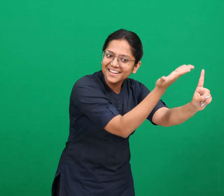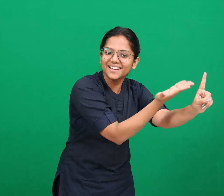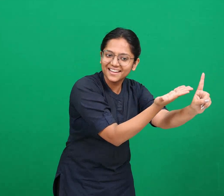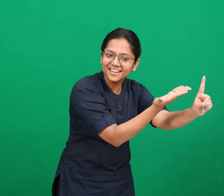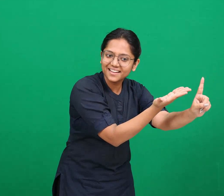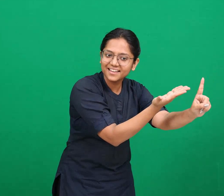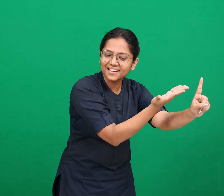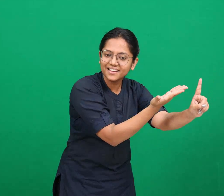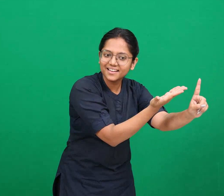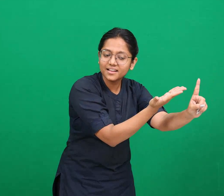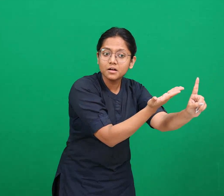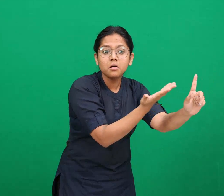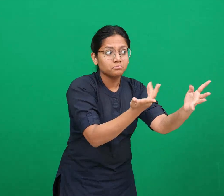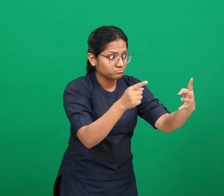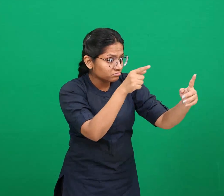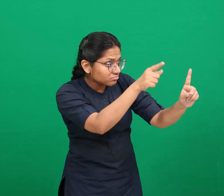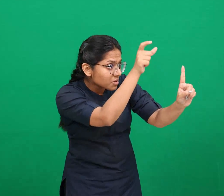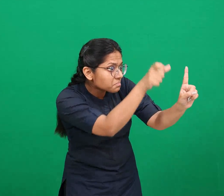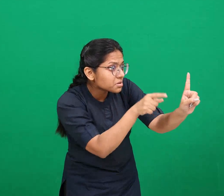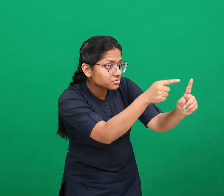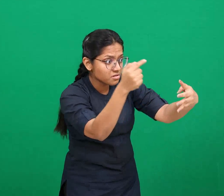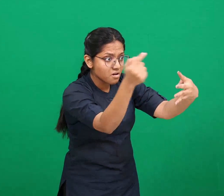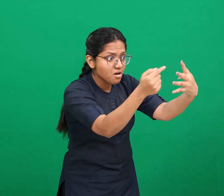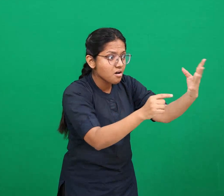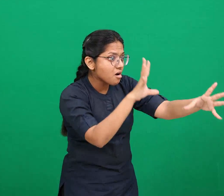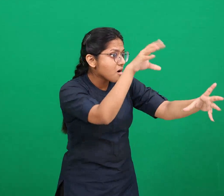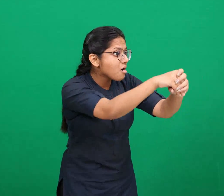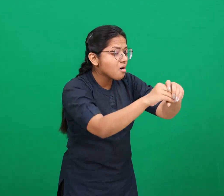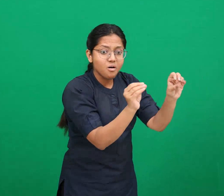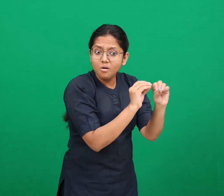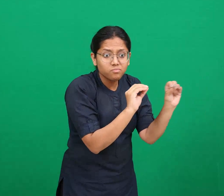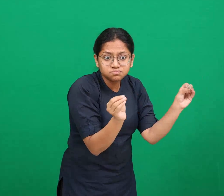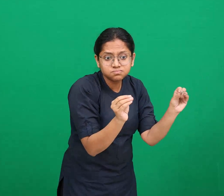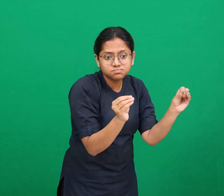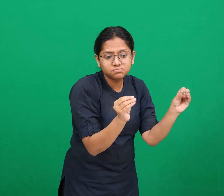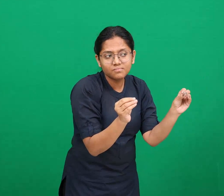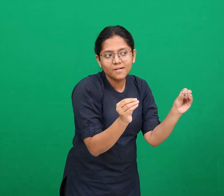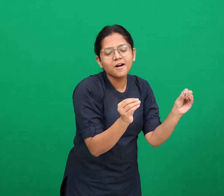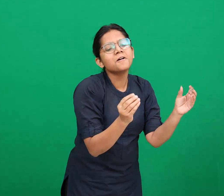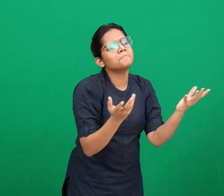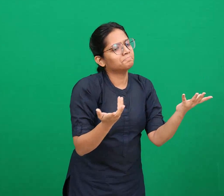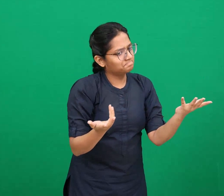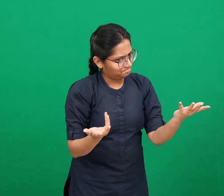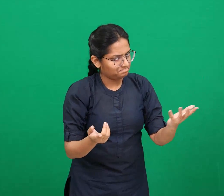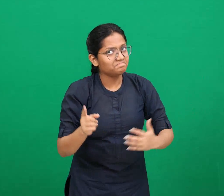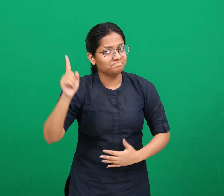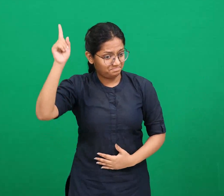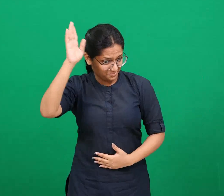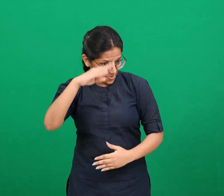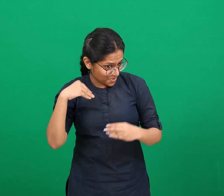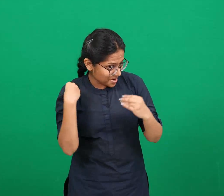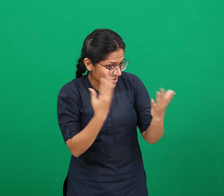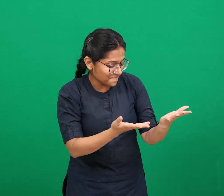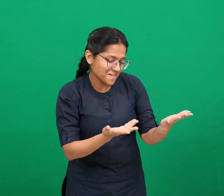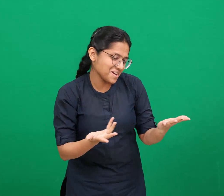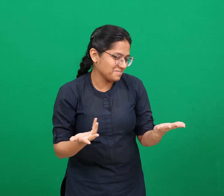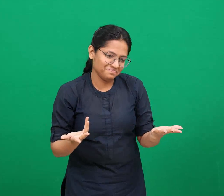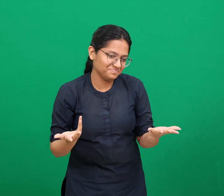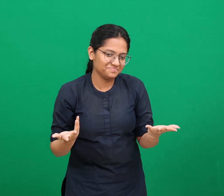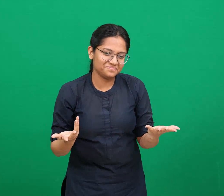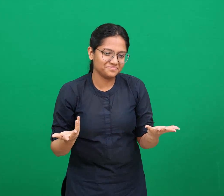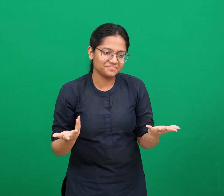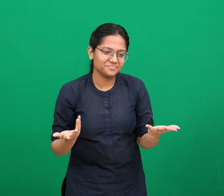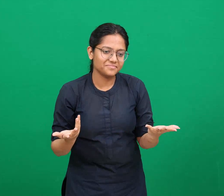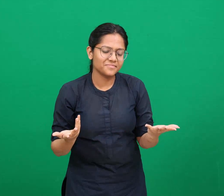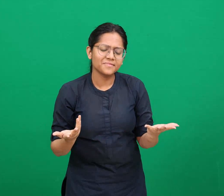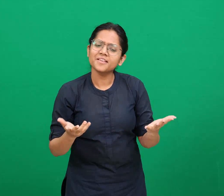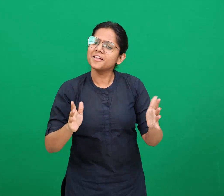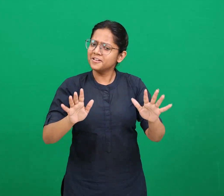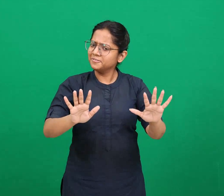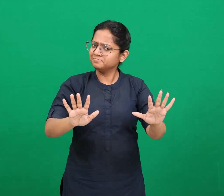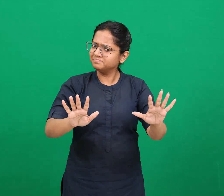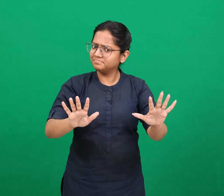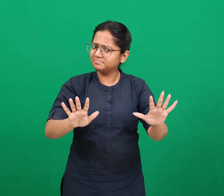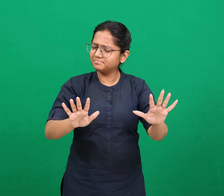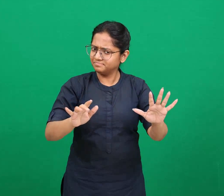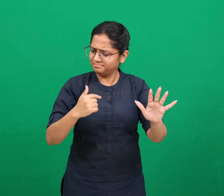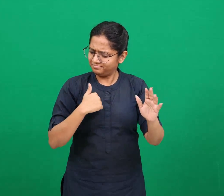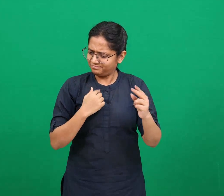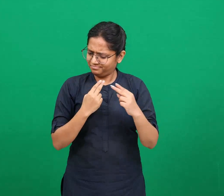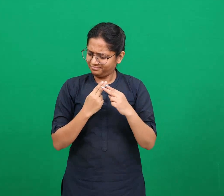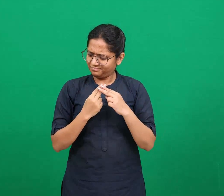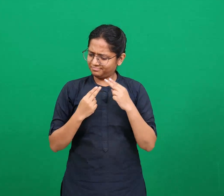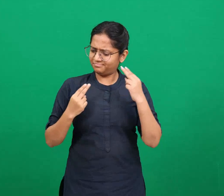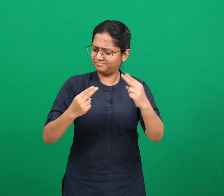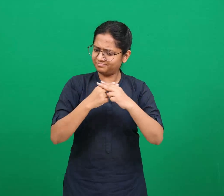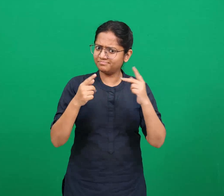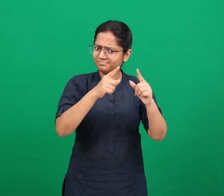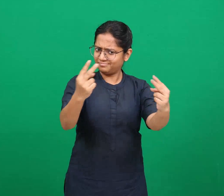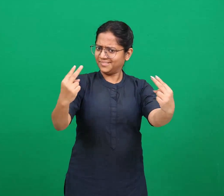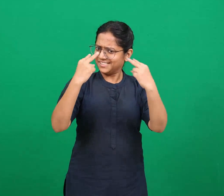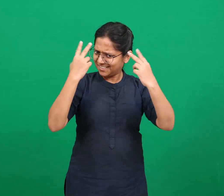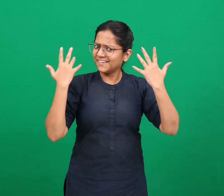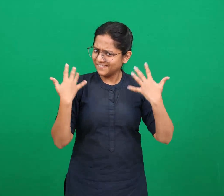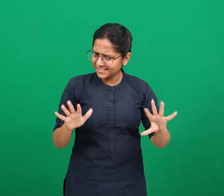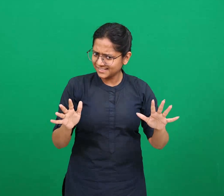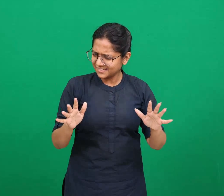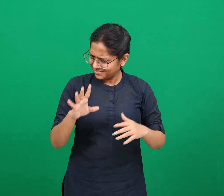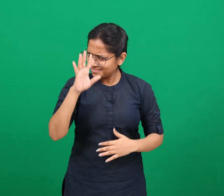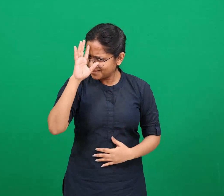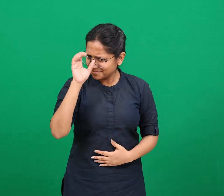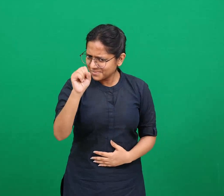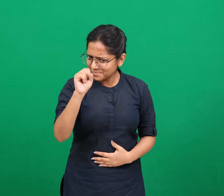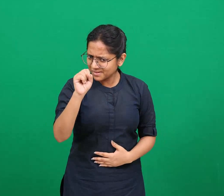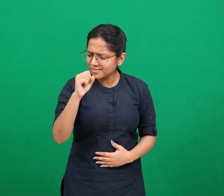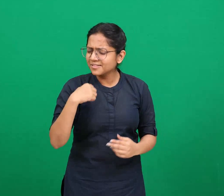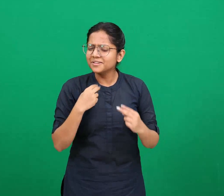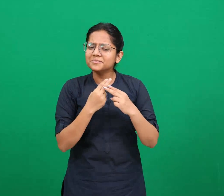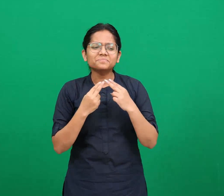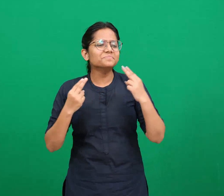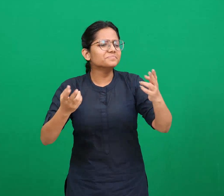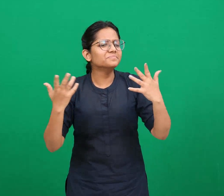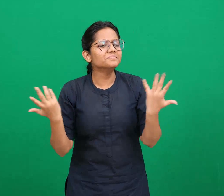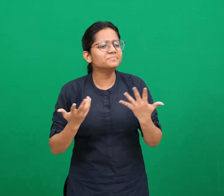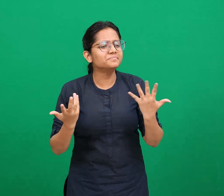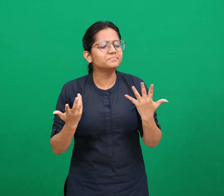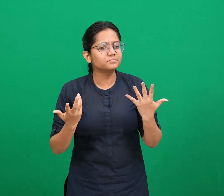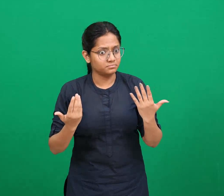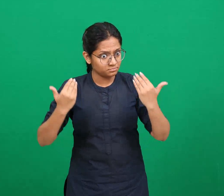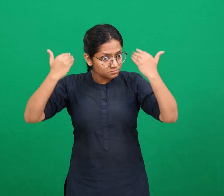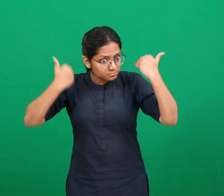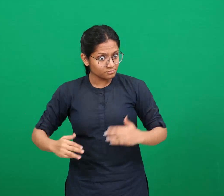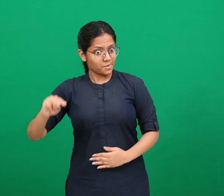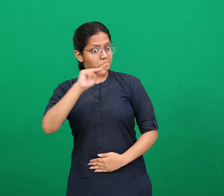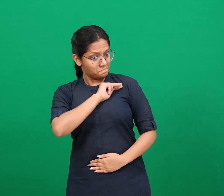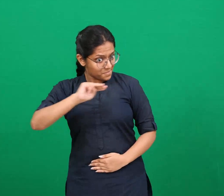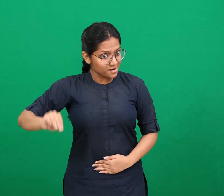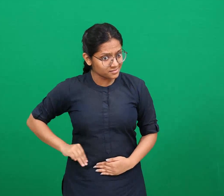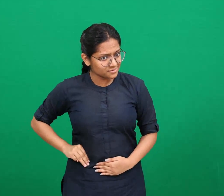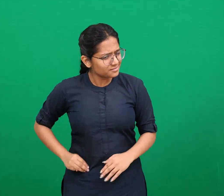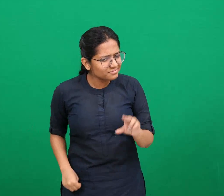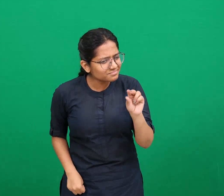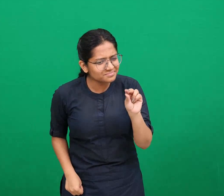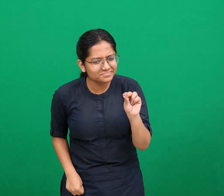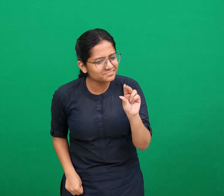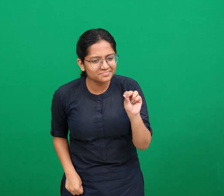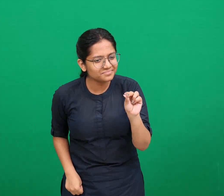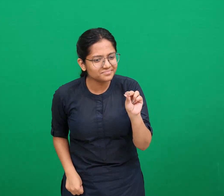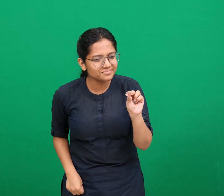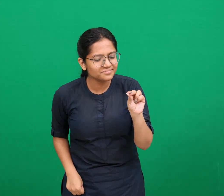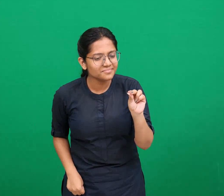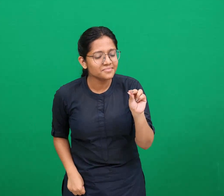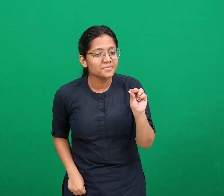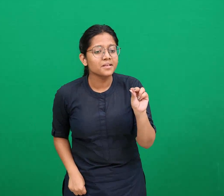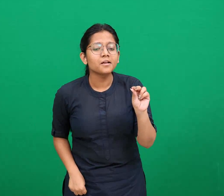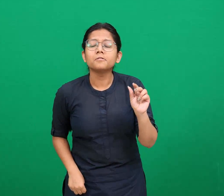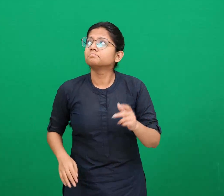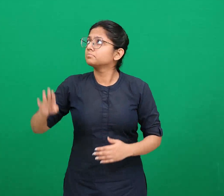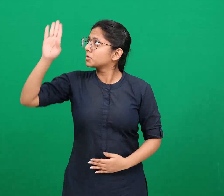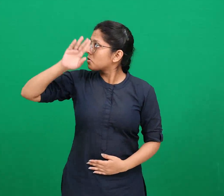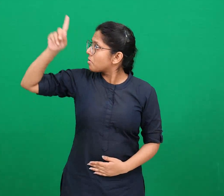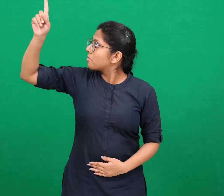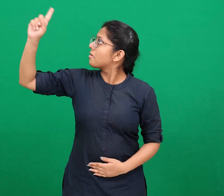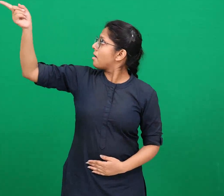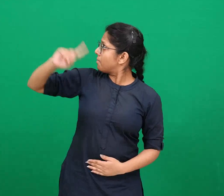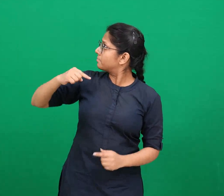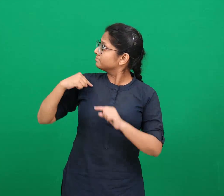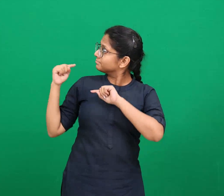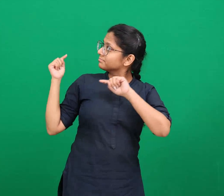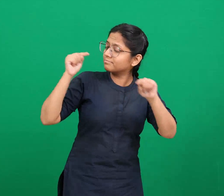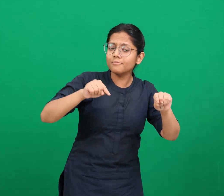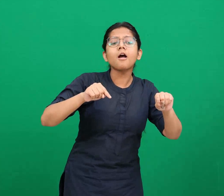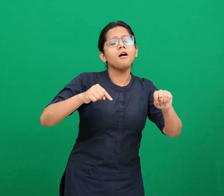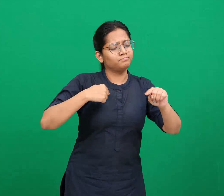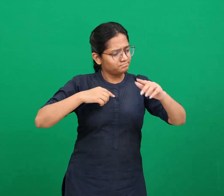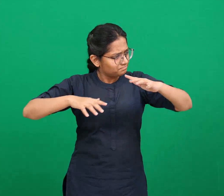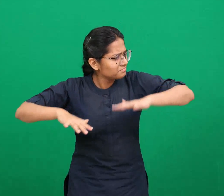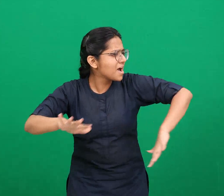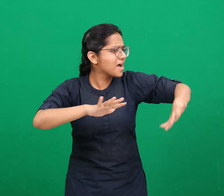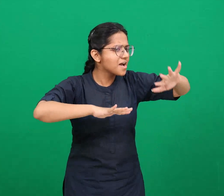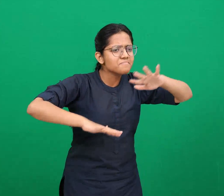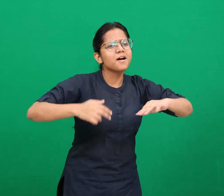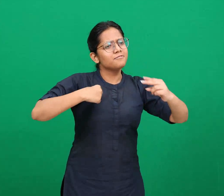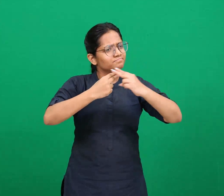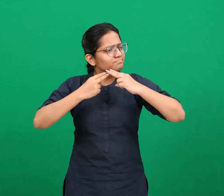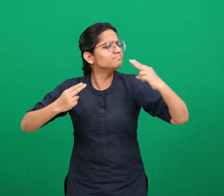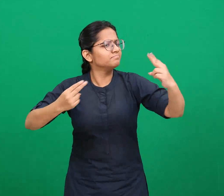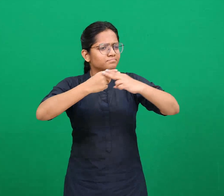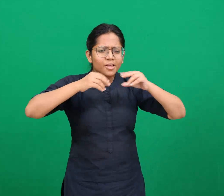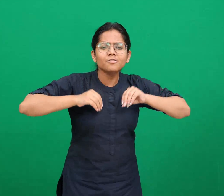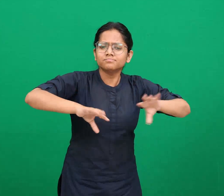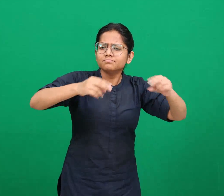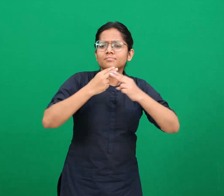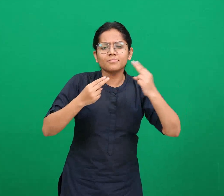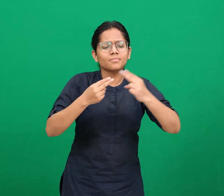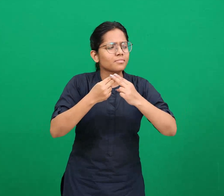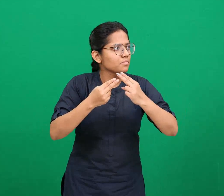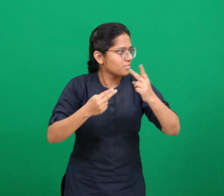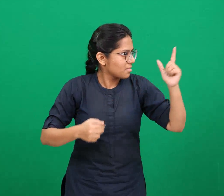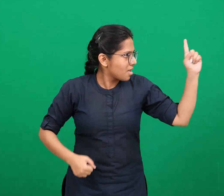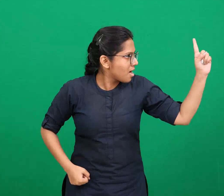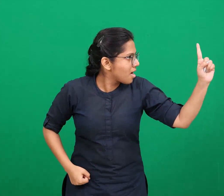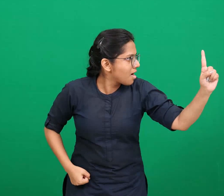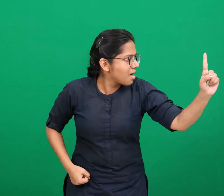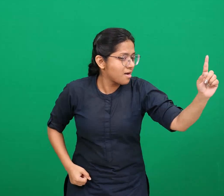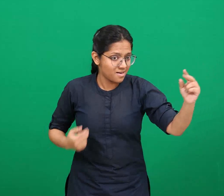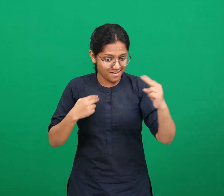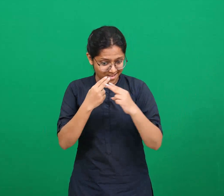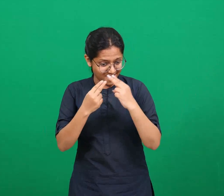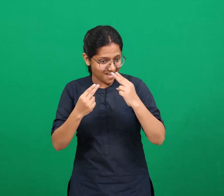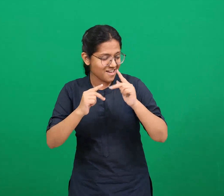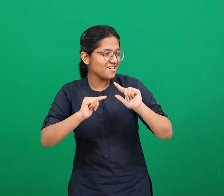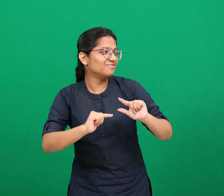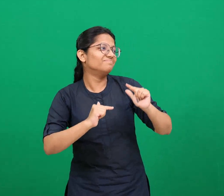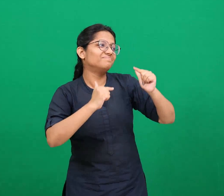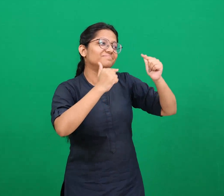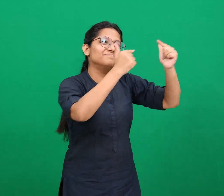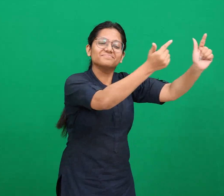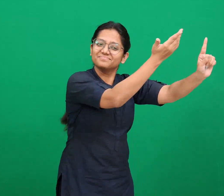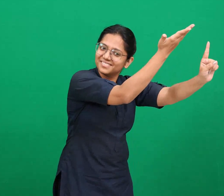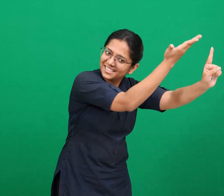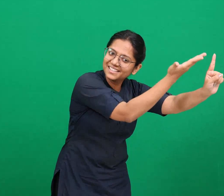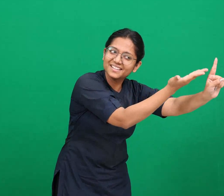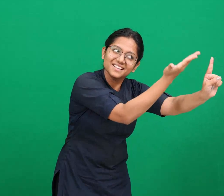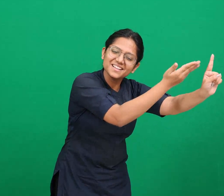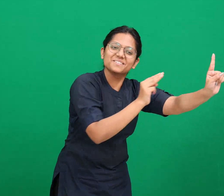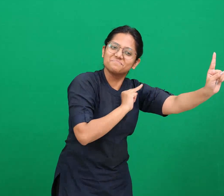You yourselves can testify that I said, ' I am not the Christ, but am sent ahead of Him.'